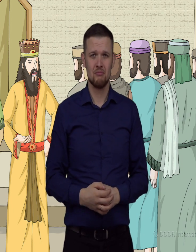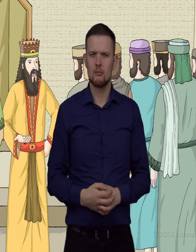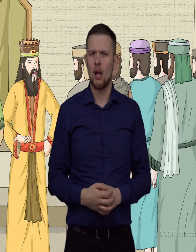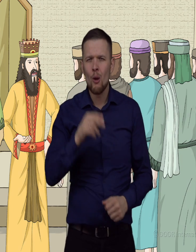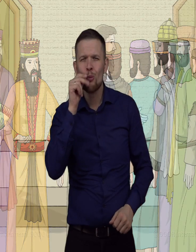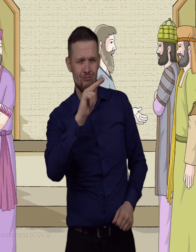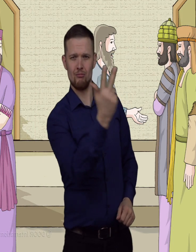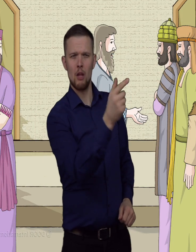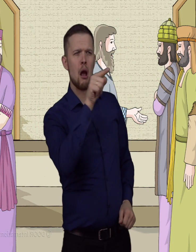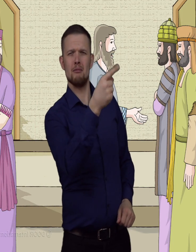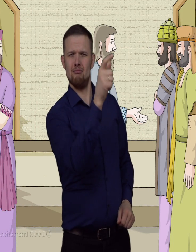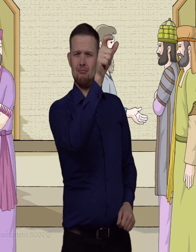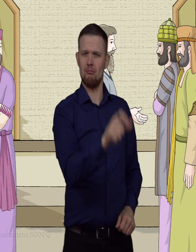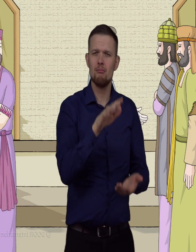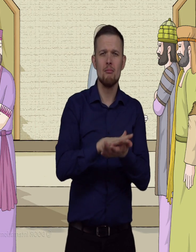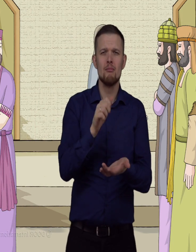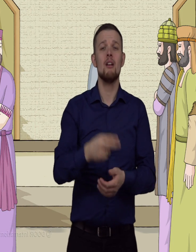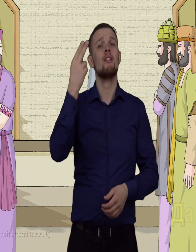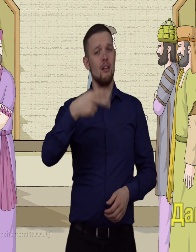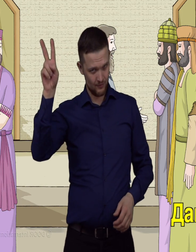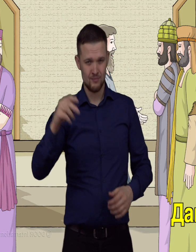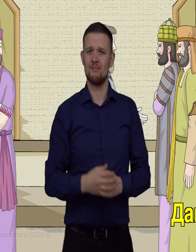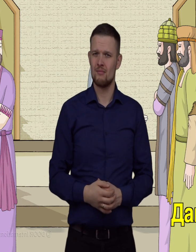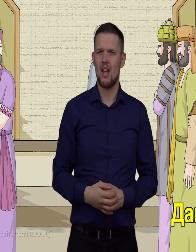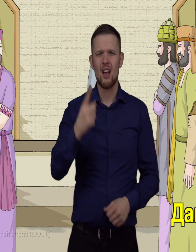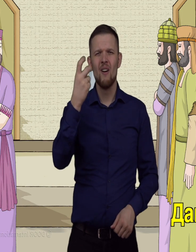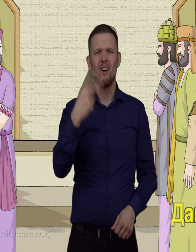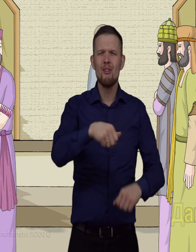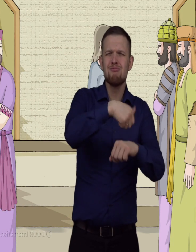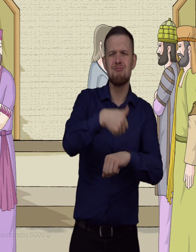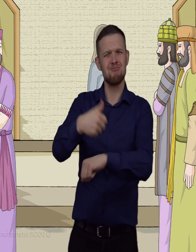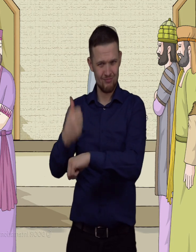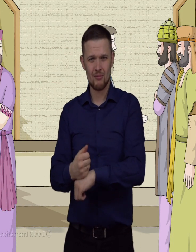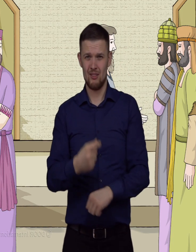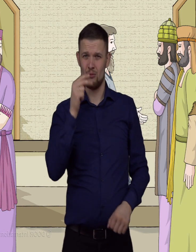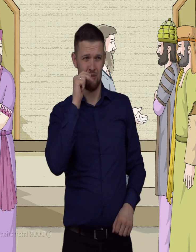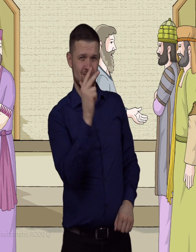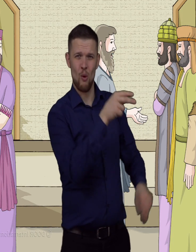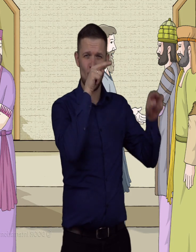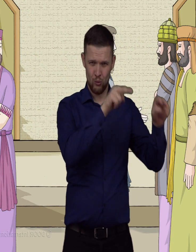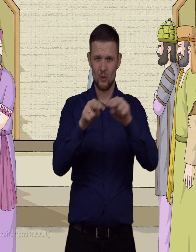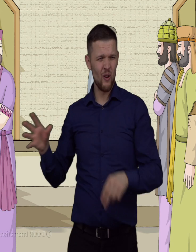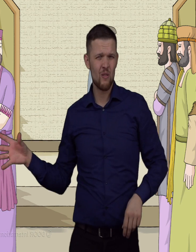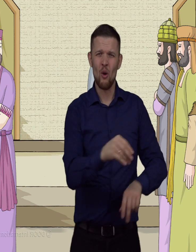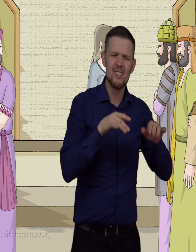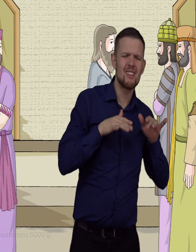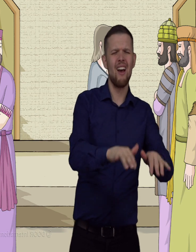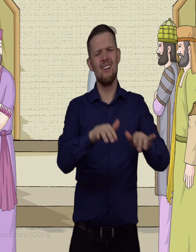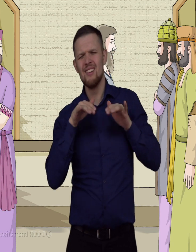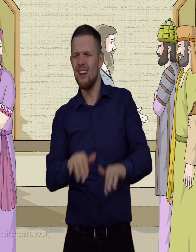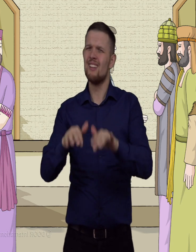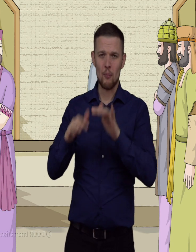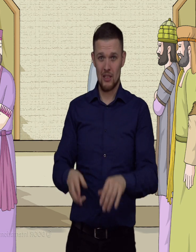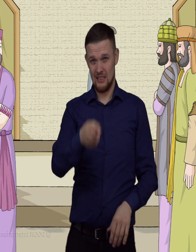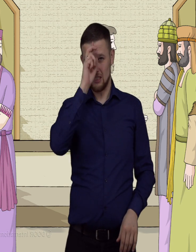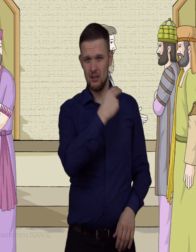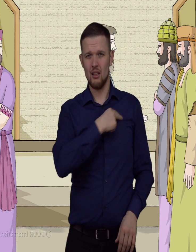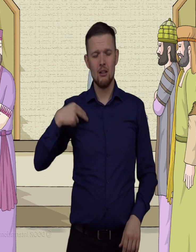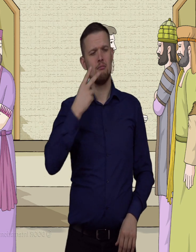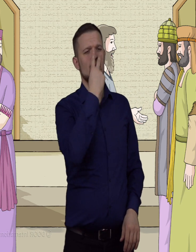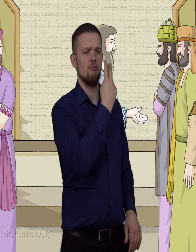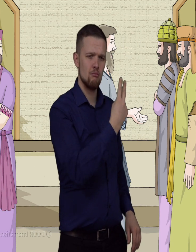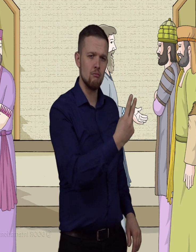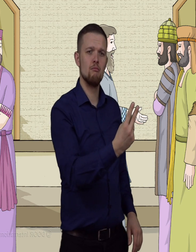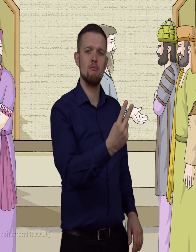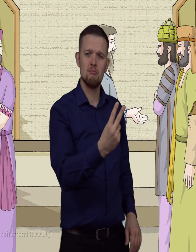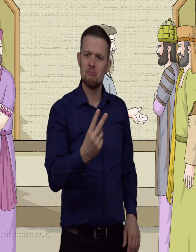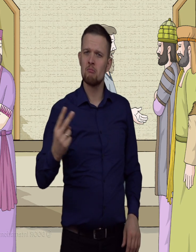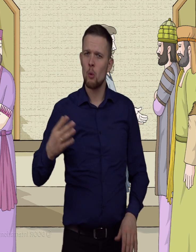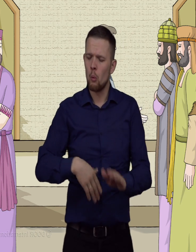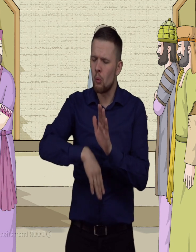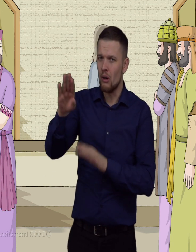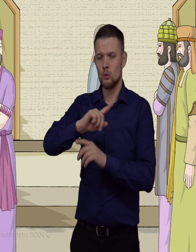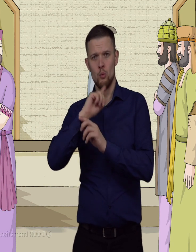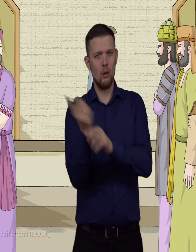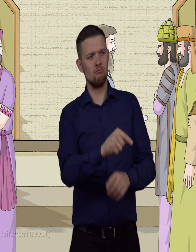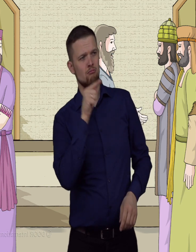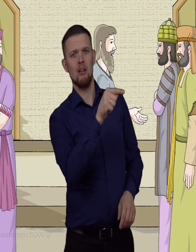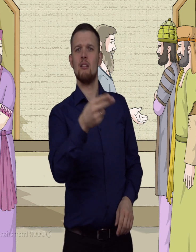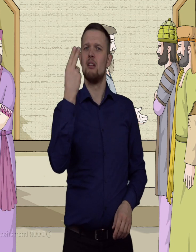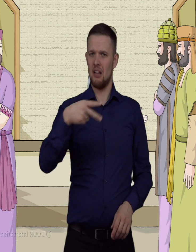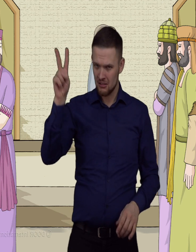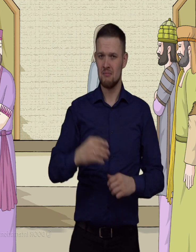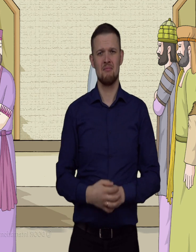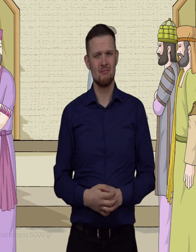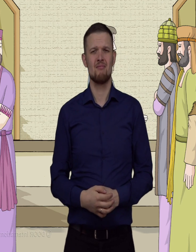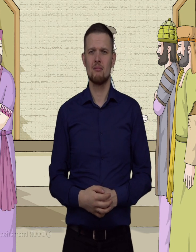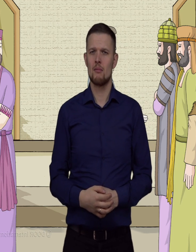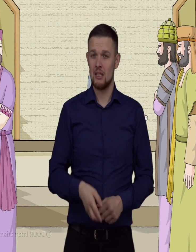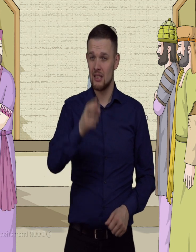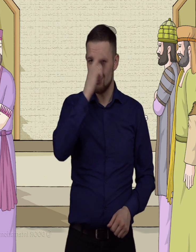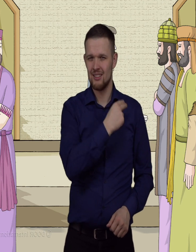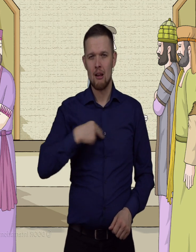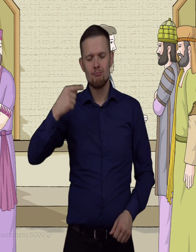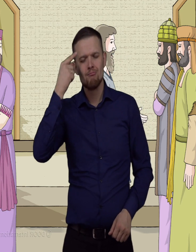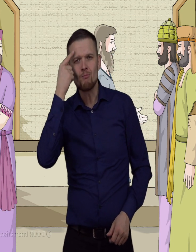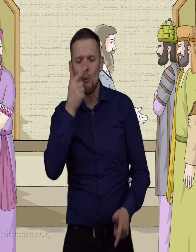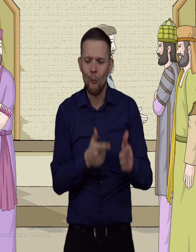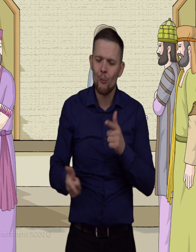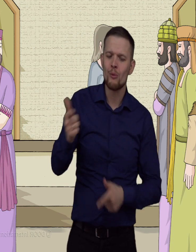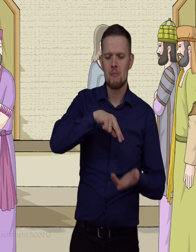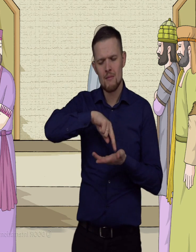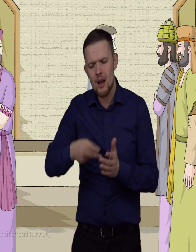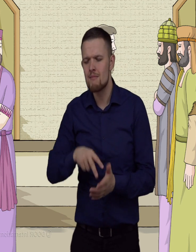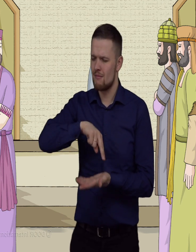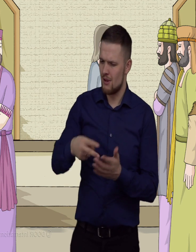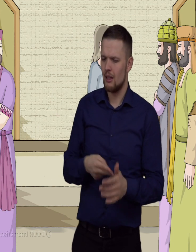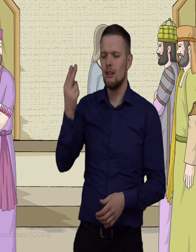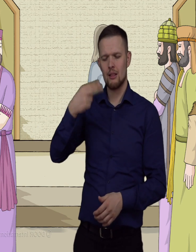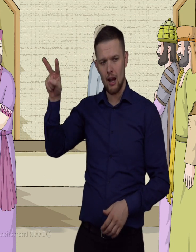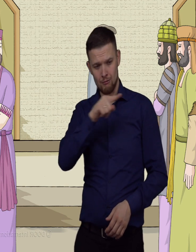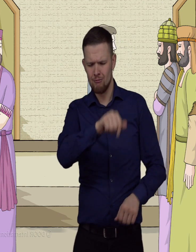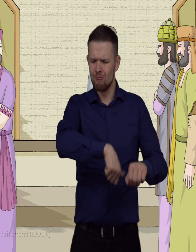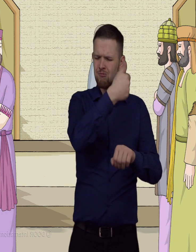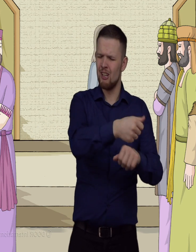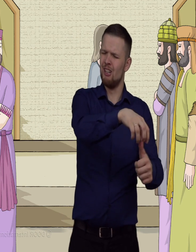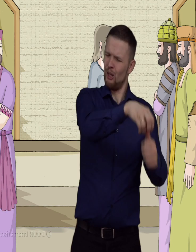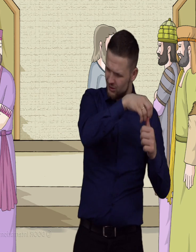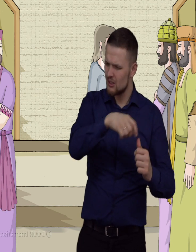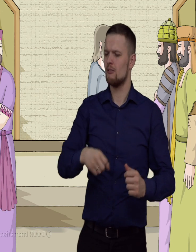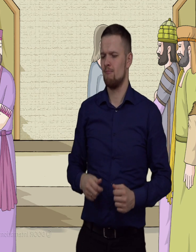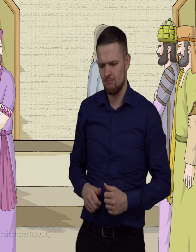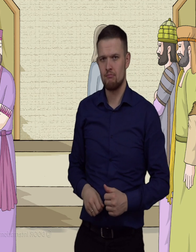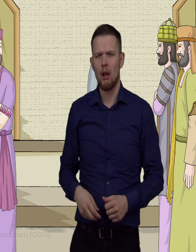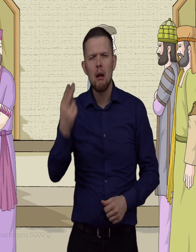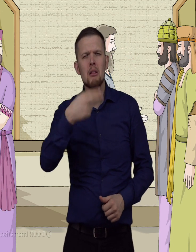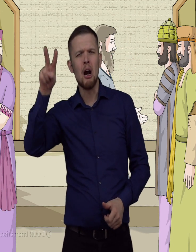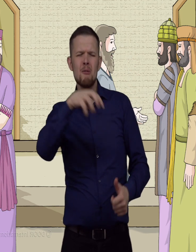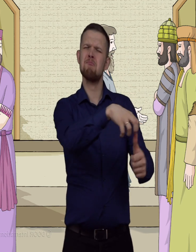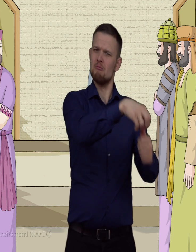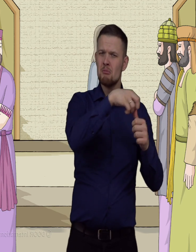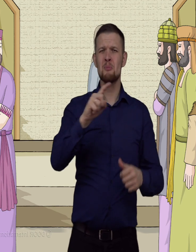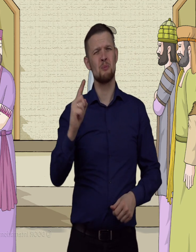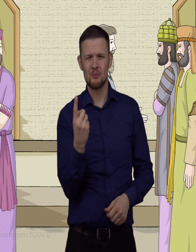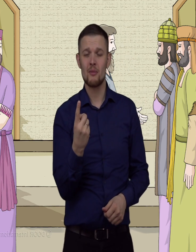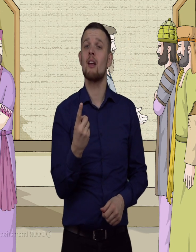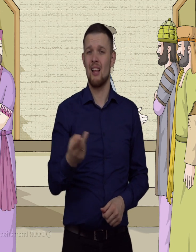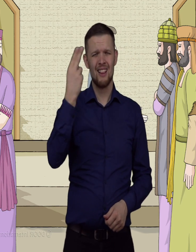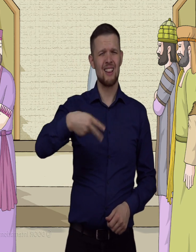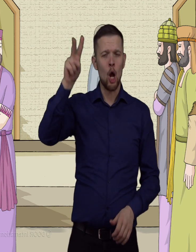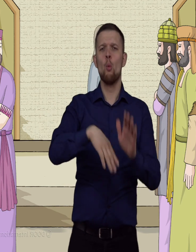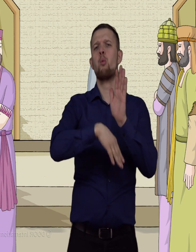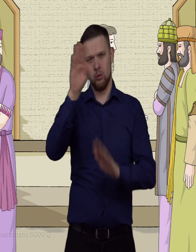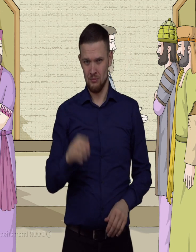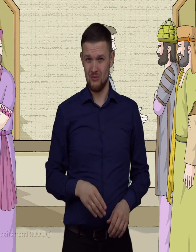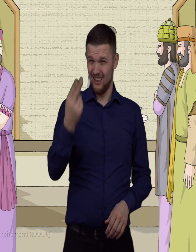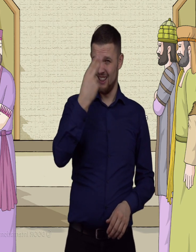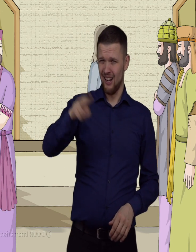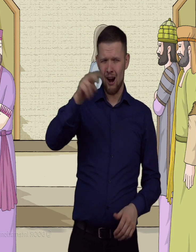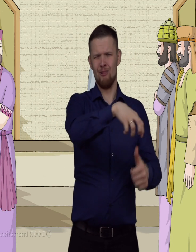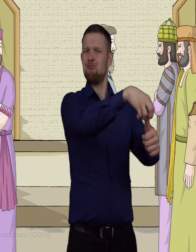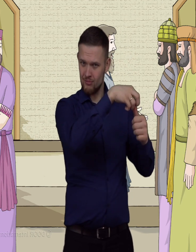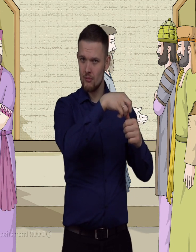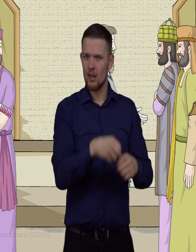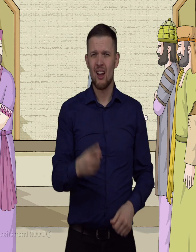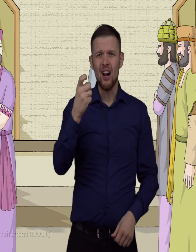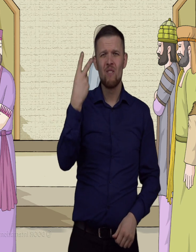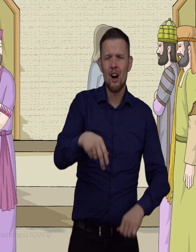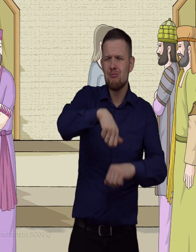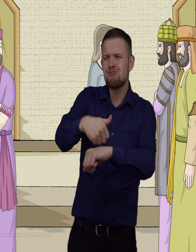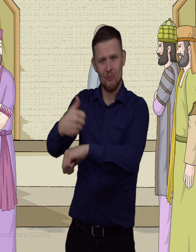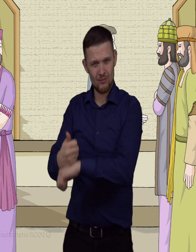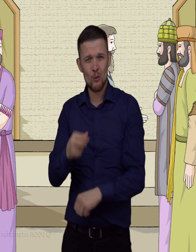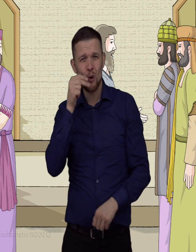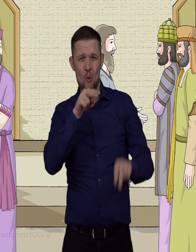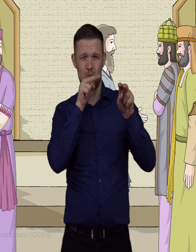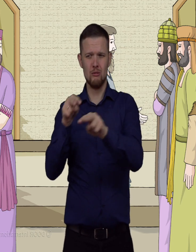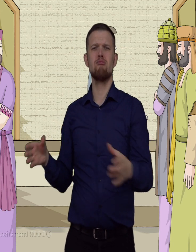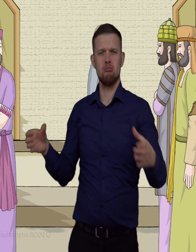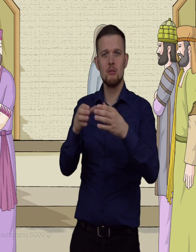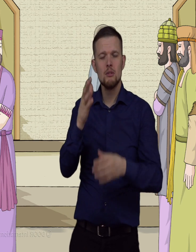Soon, by his extraordinary spirit, Daniel distinguished himself among the administrators and satraps.